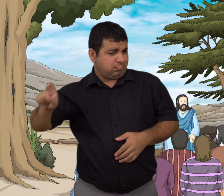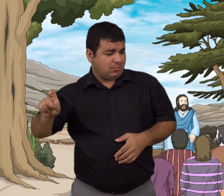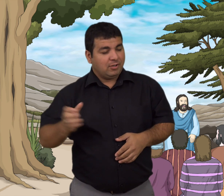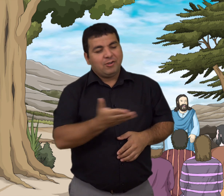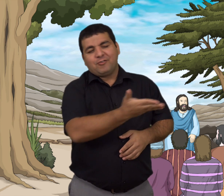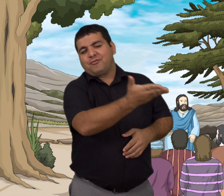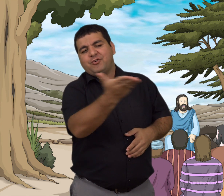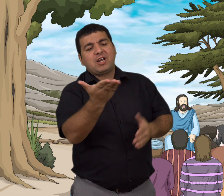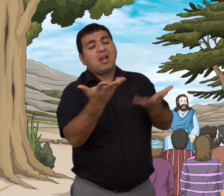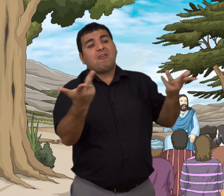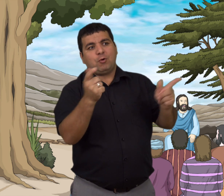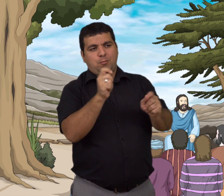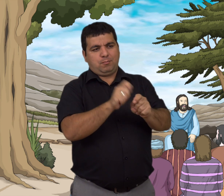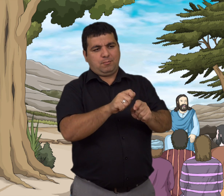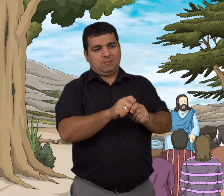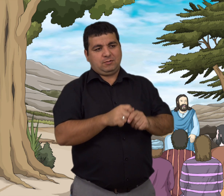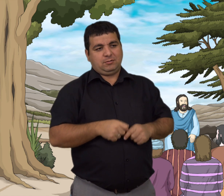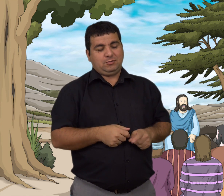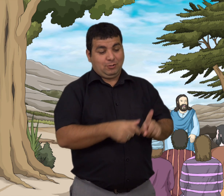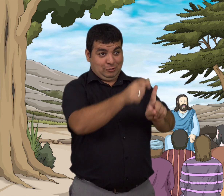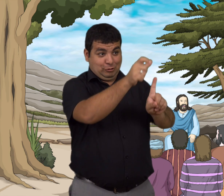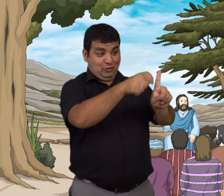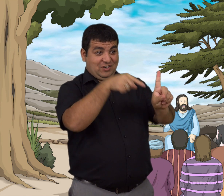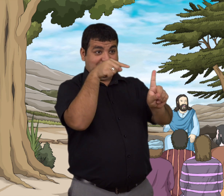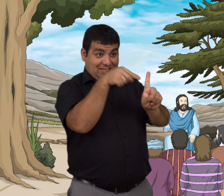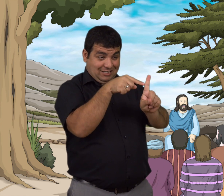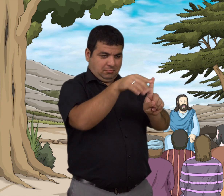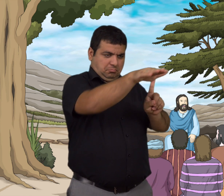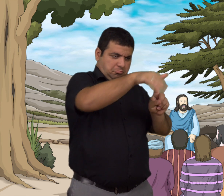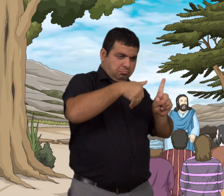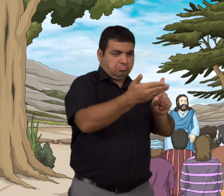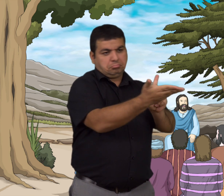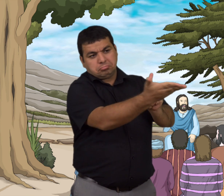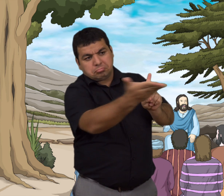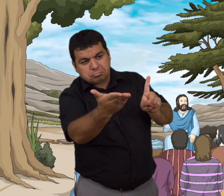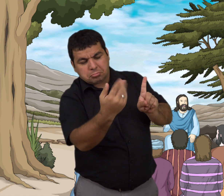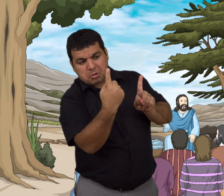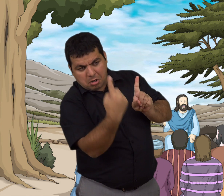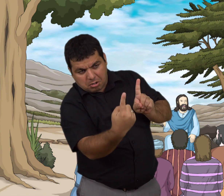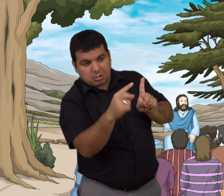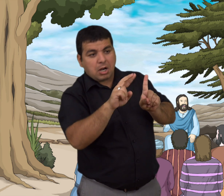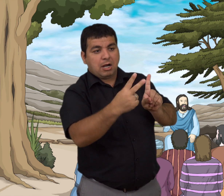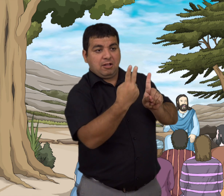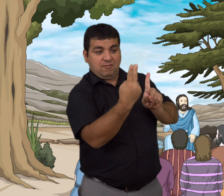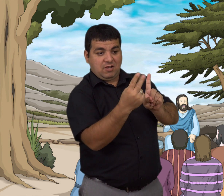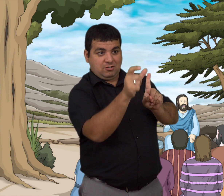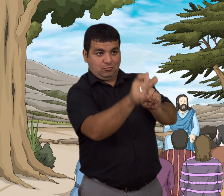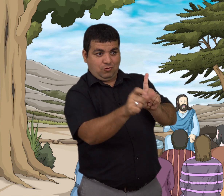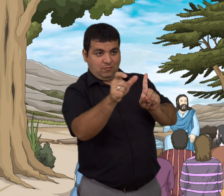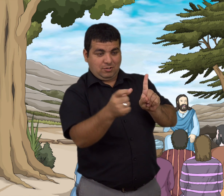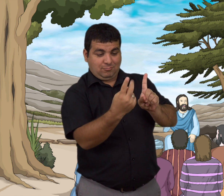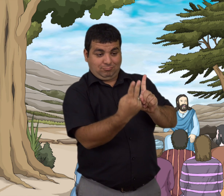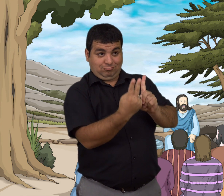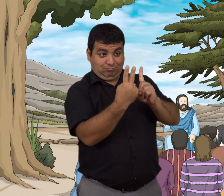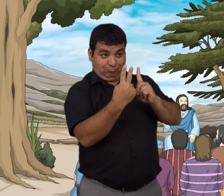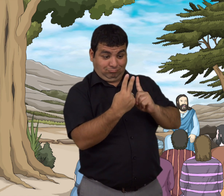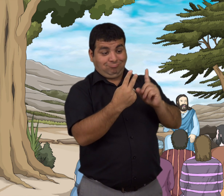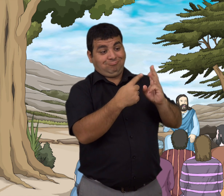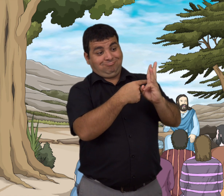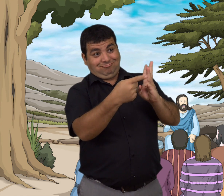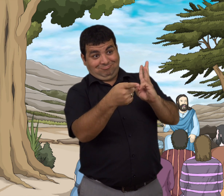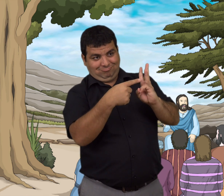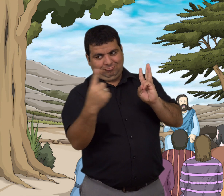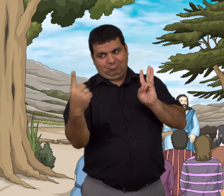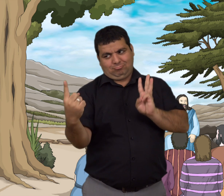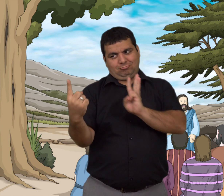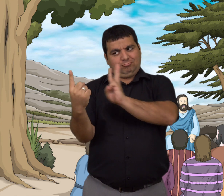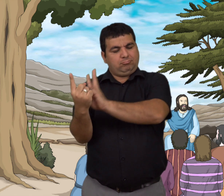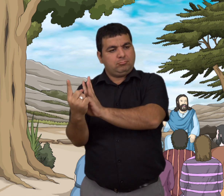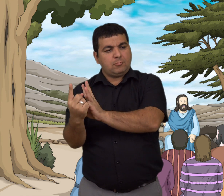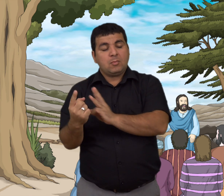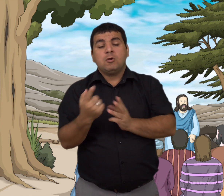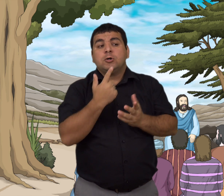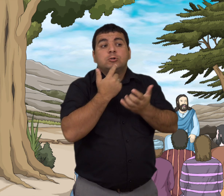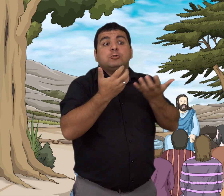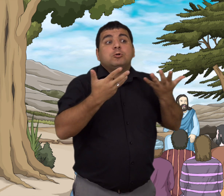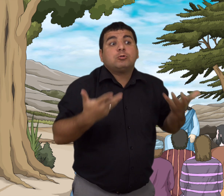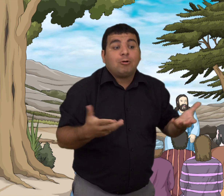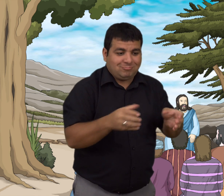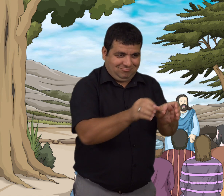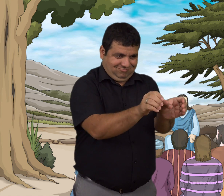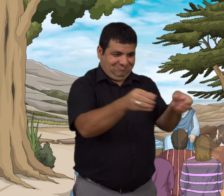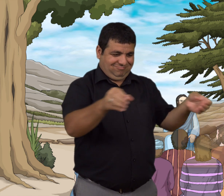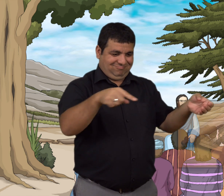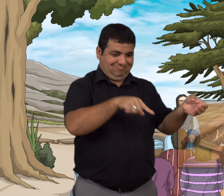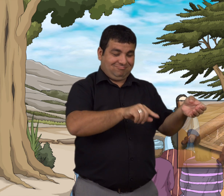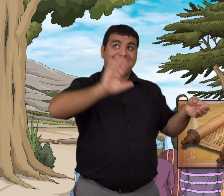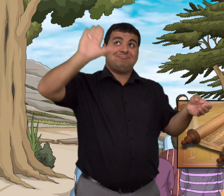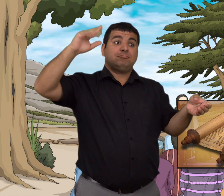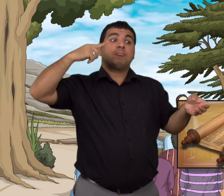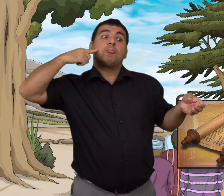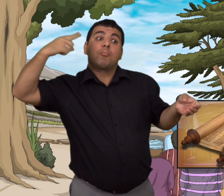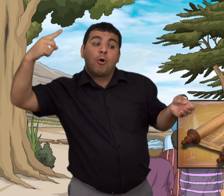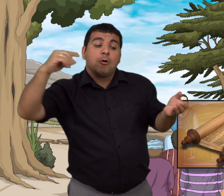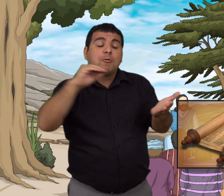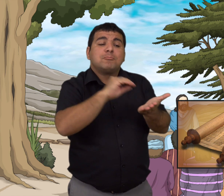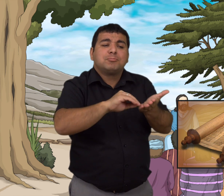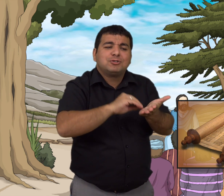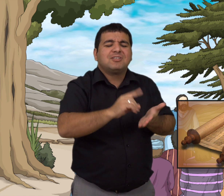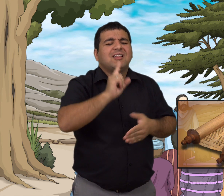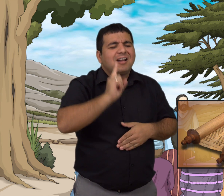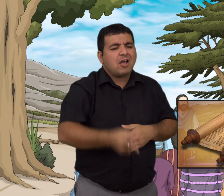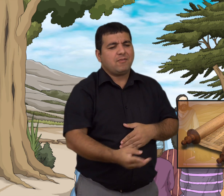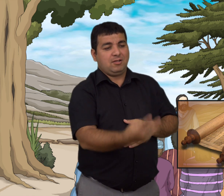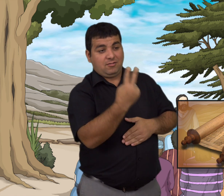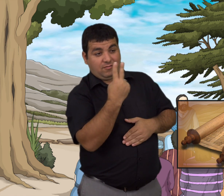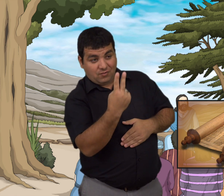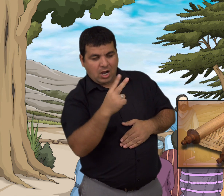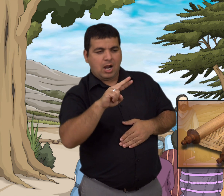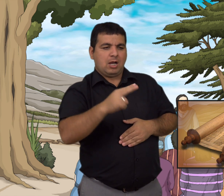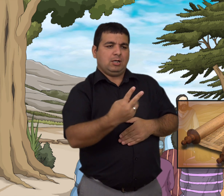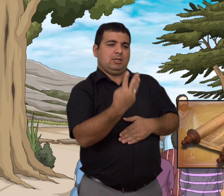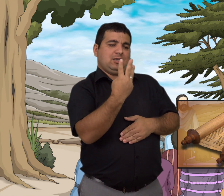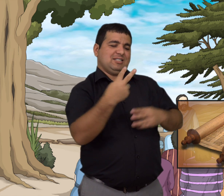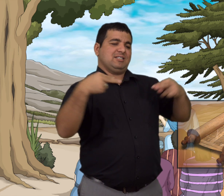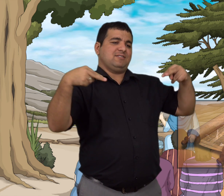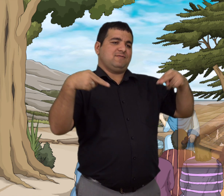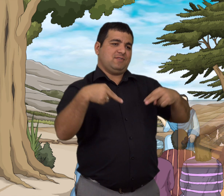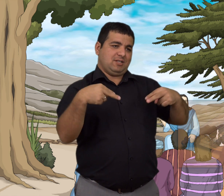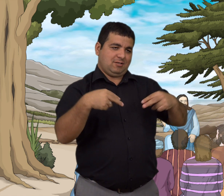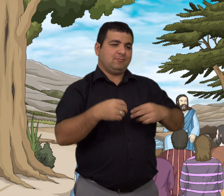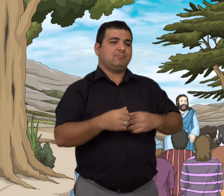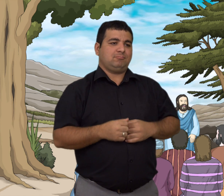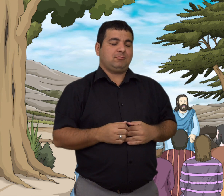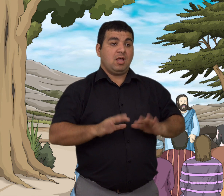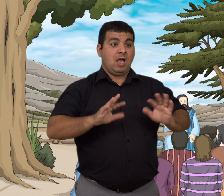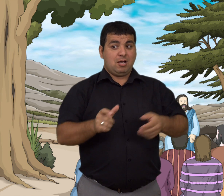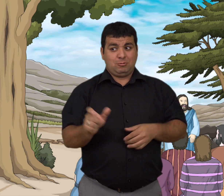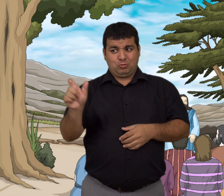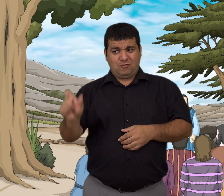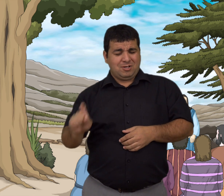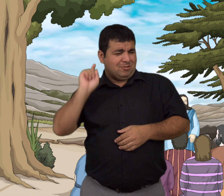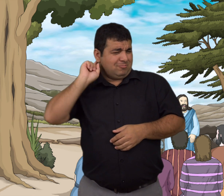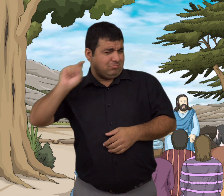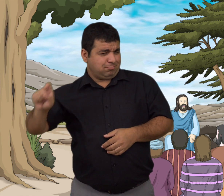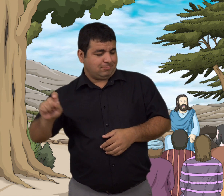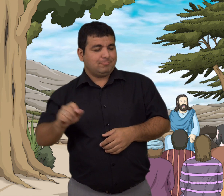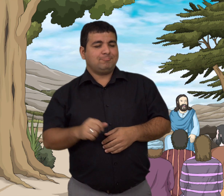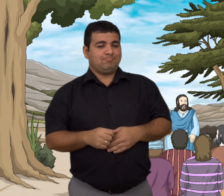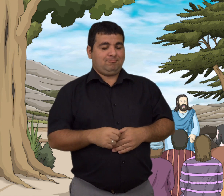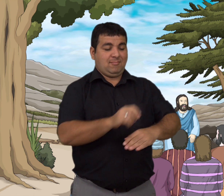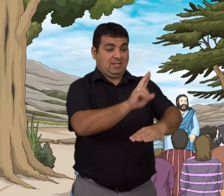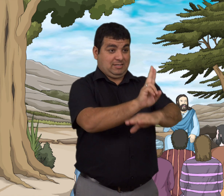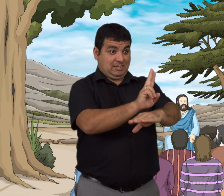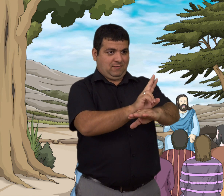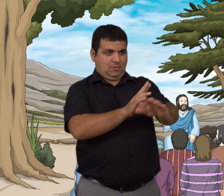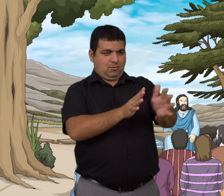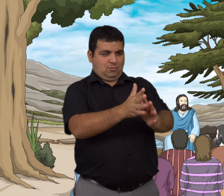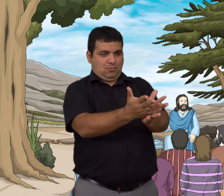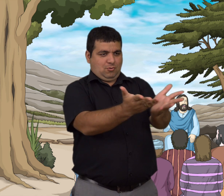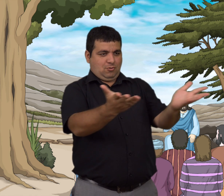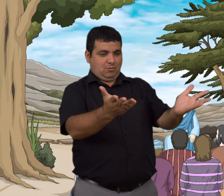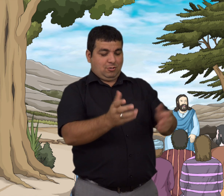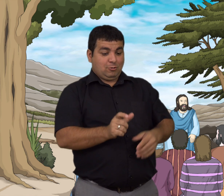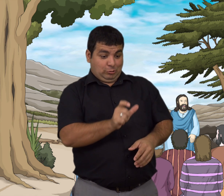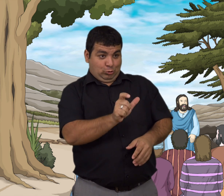But if he will not listen, take one or two others along, so that ‘every matter may be established by the testimony of two or three witnesses.’